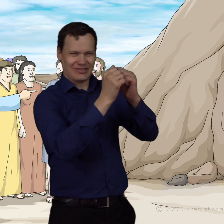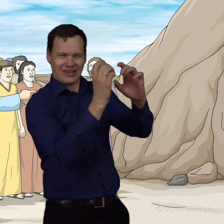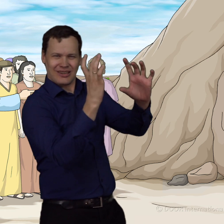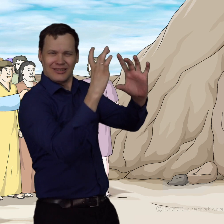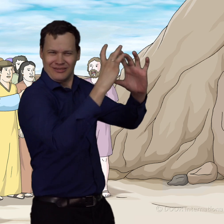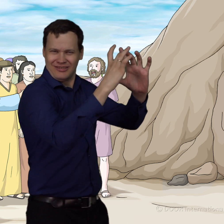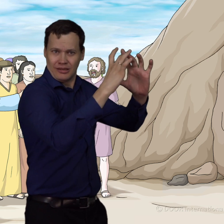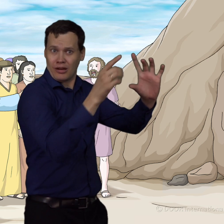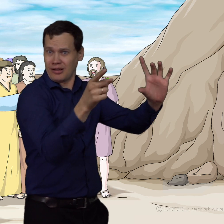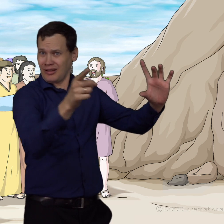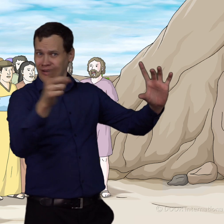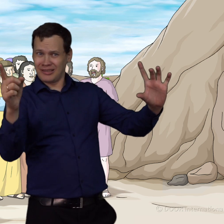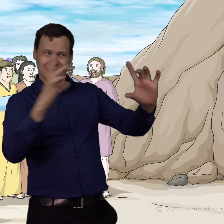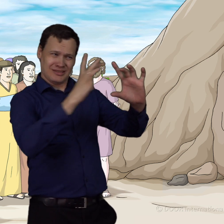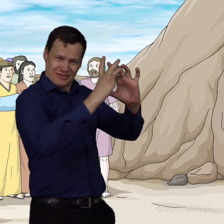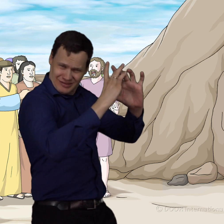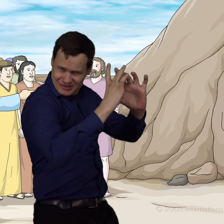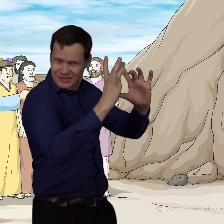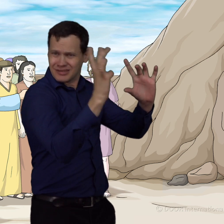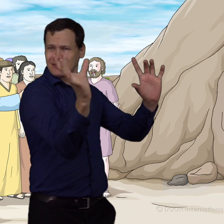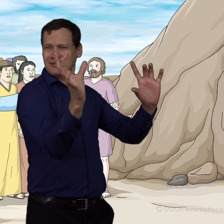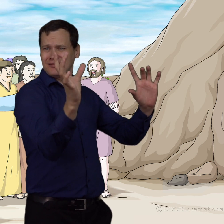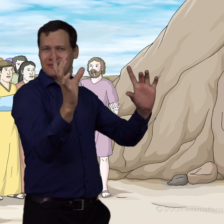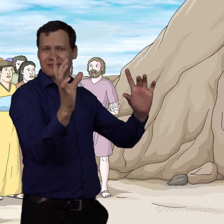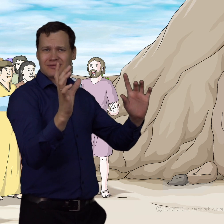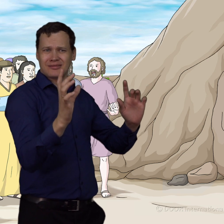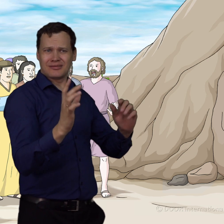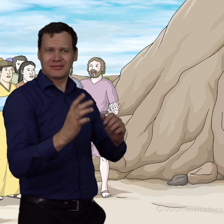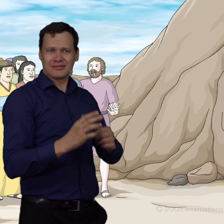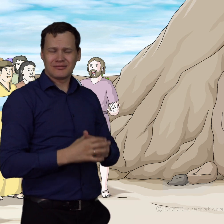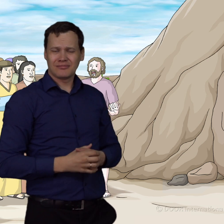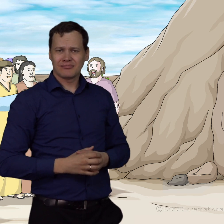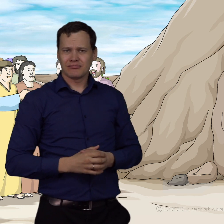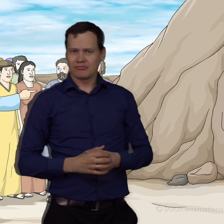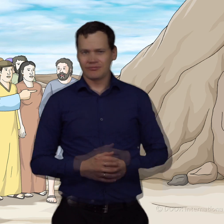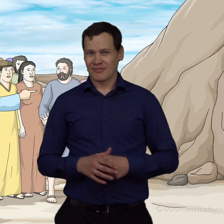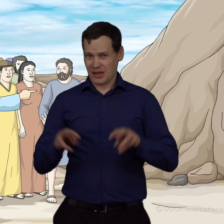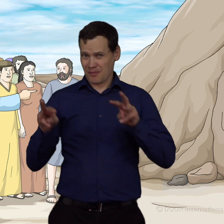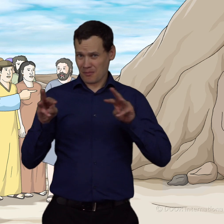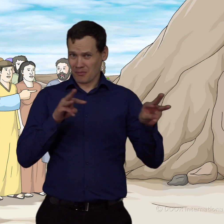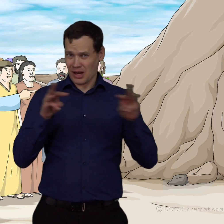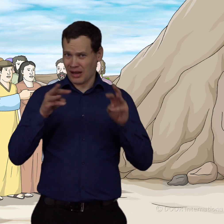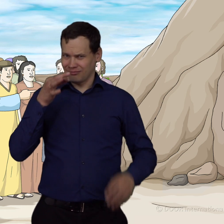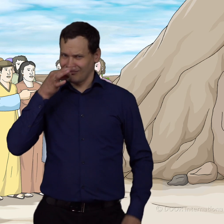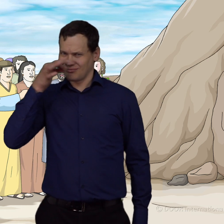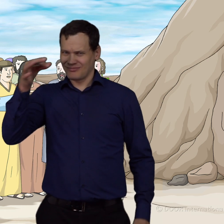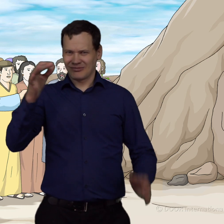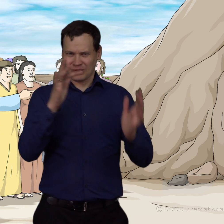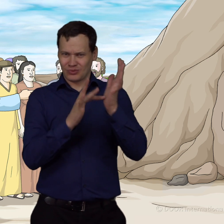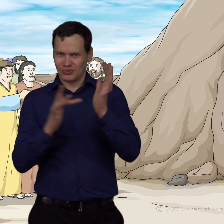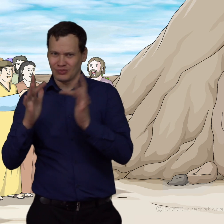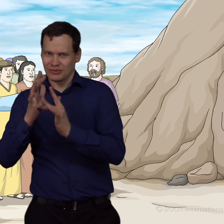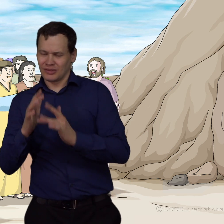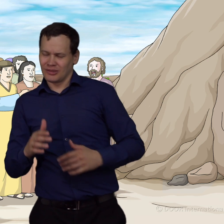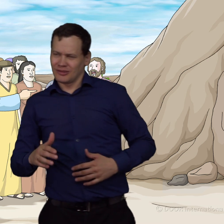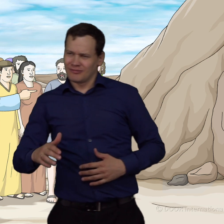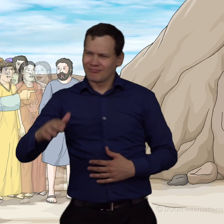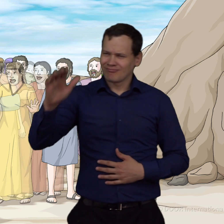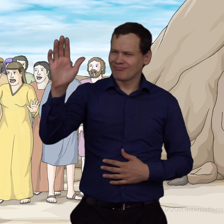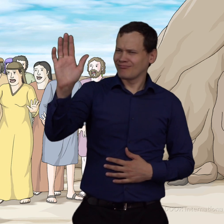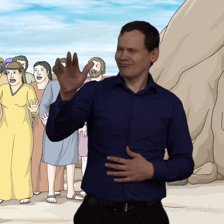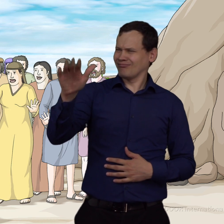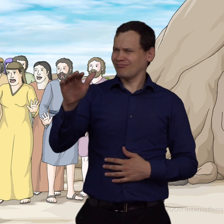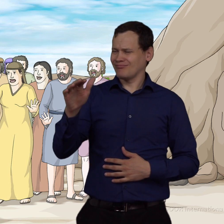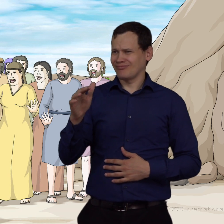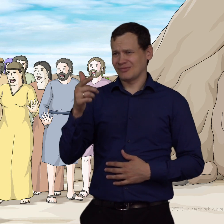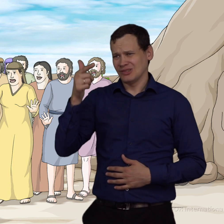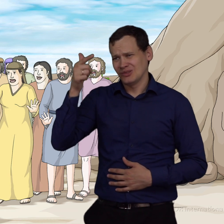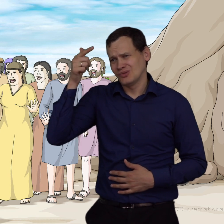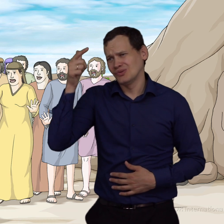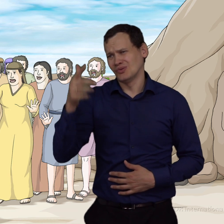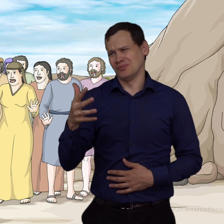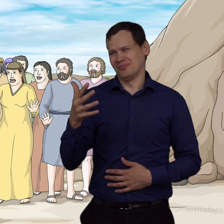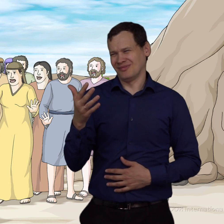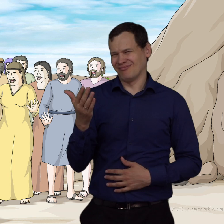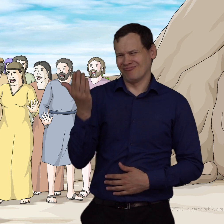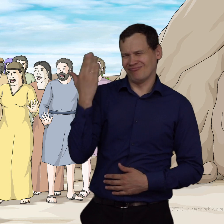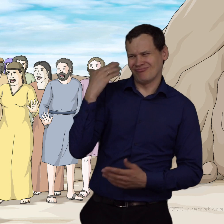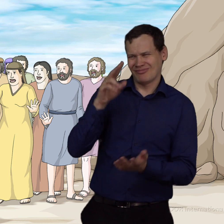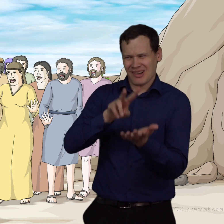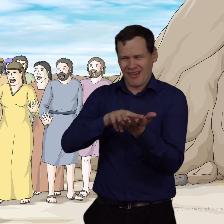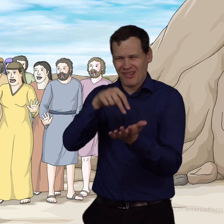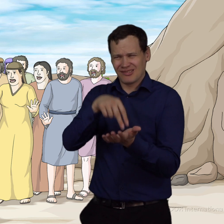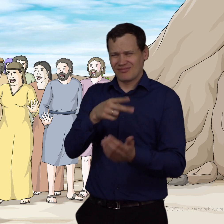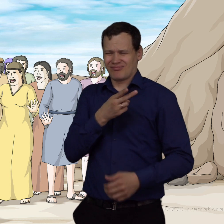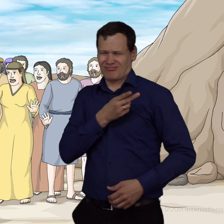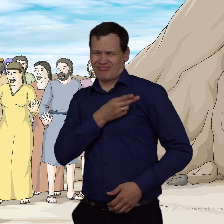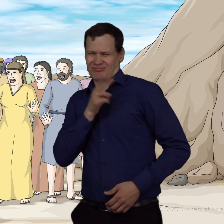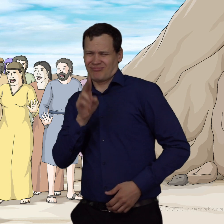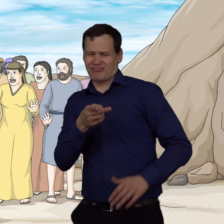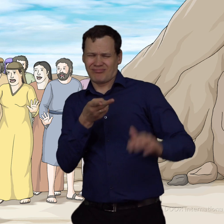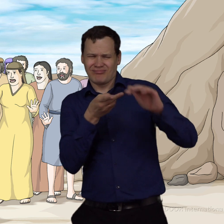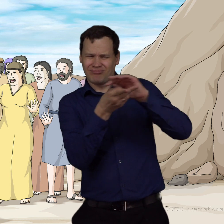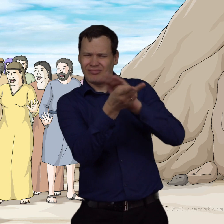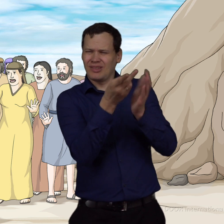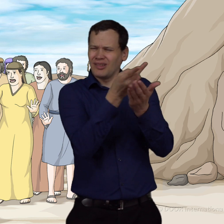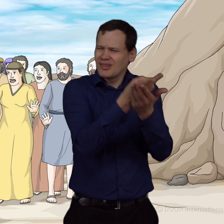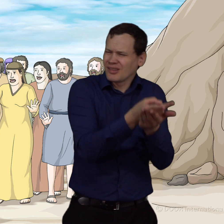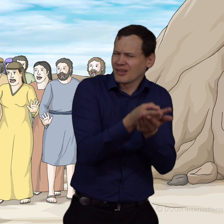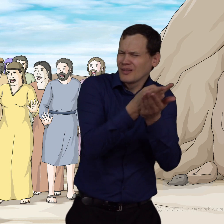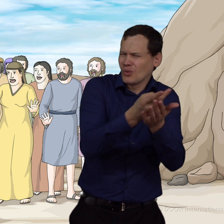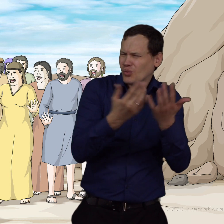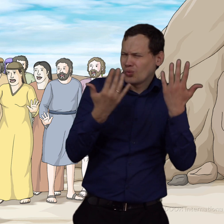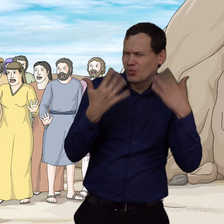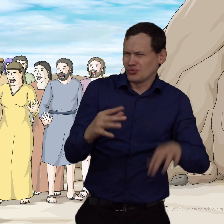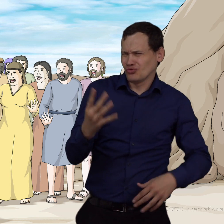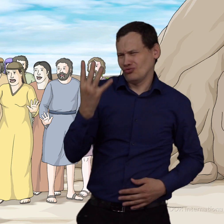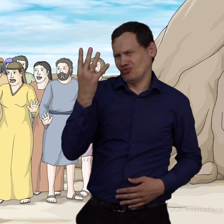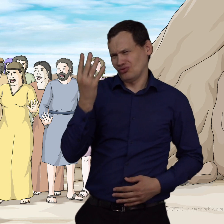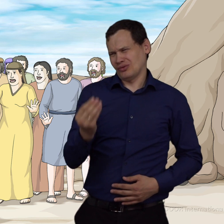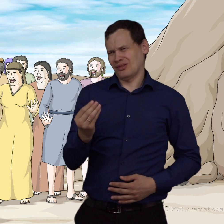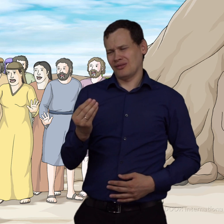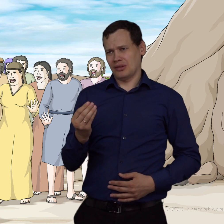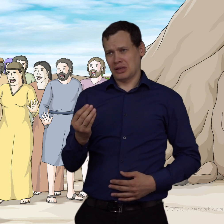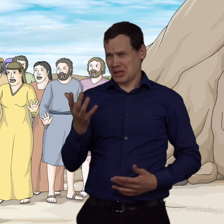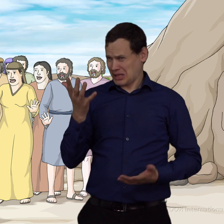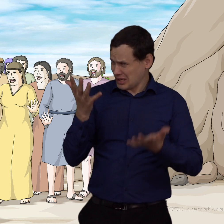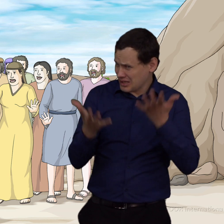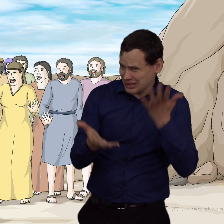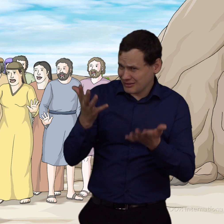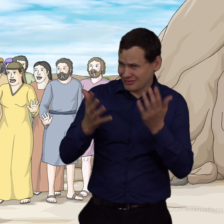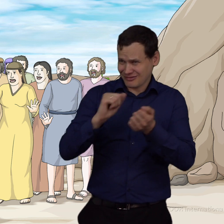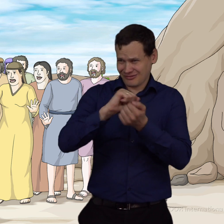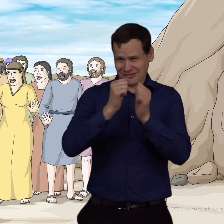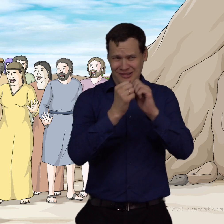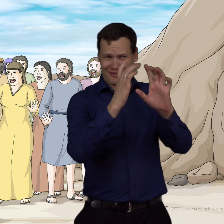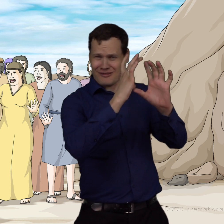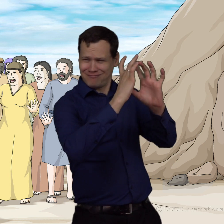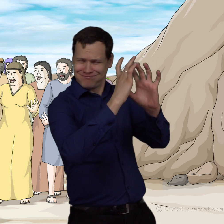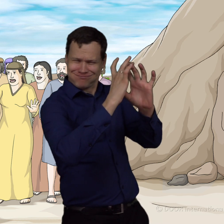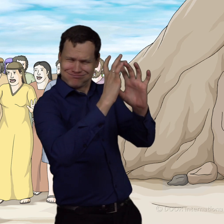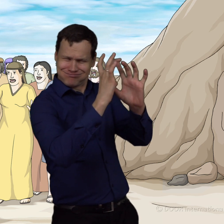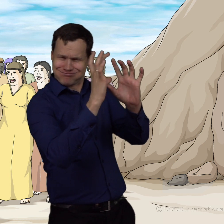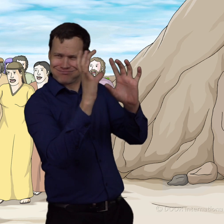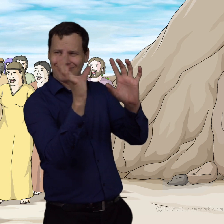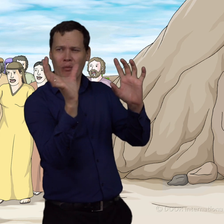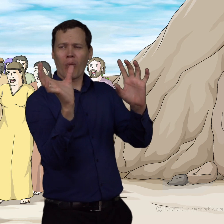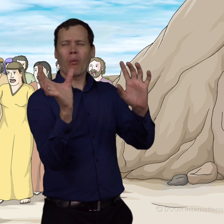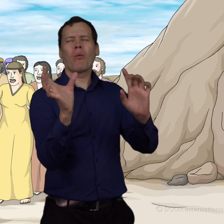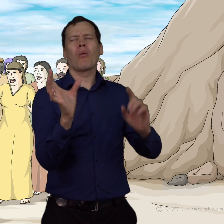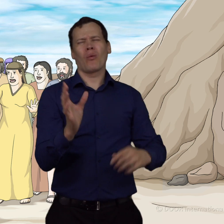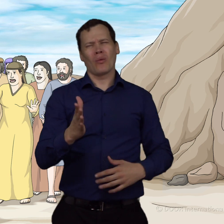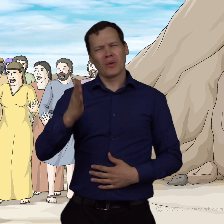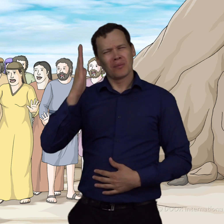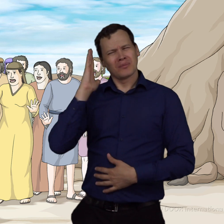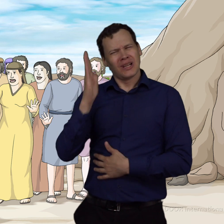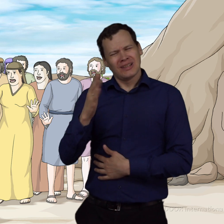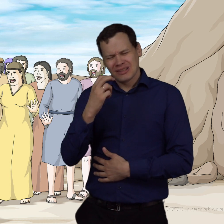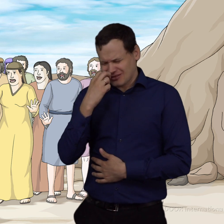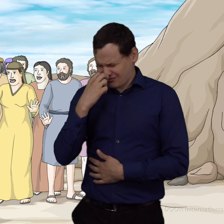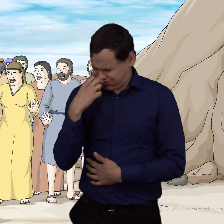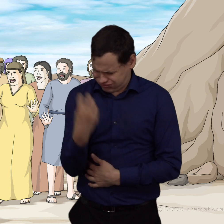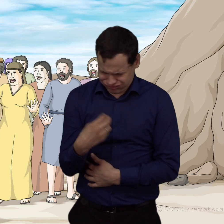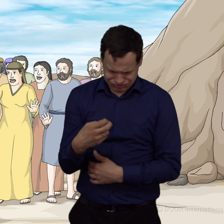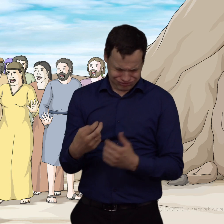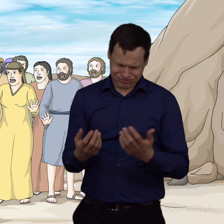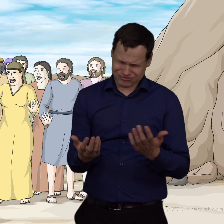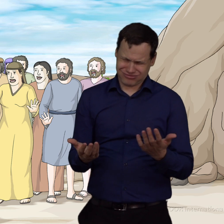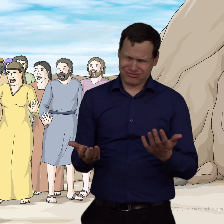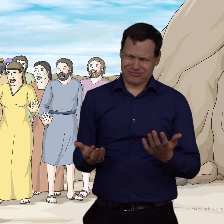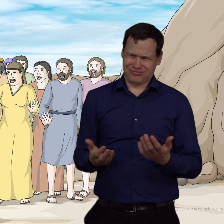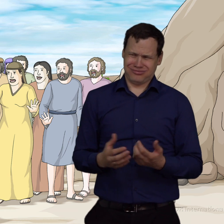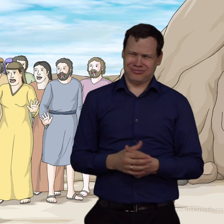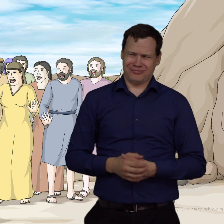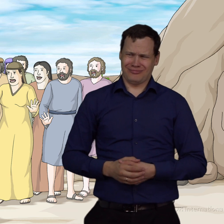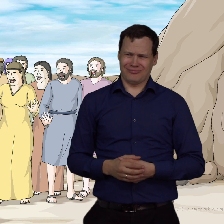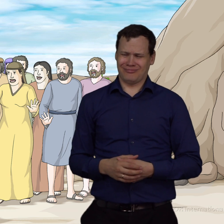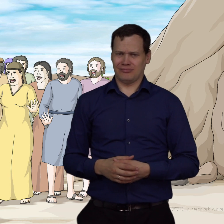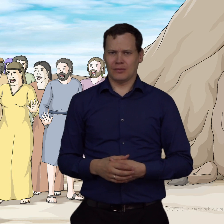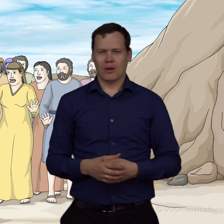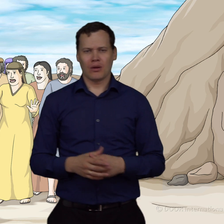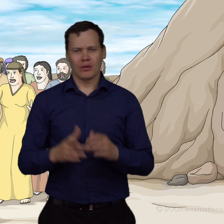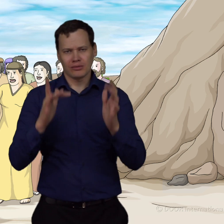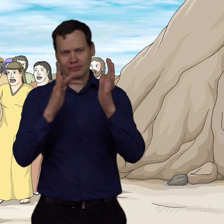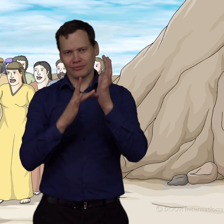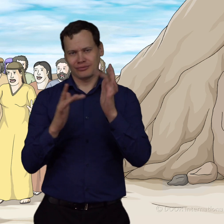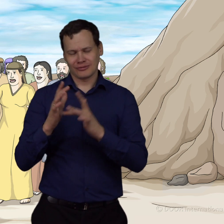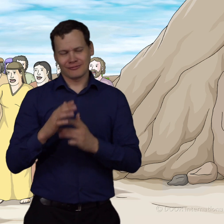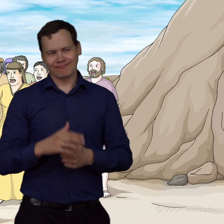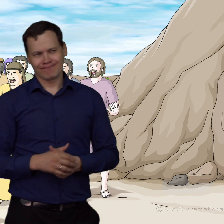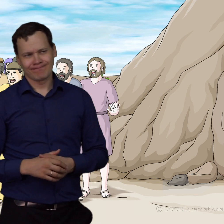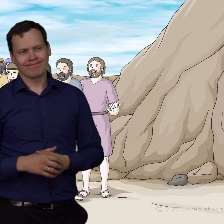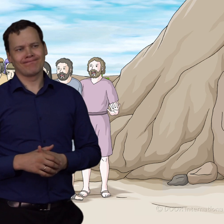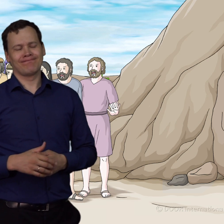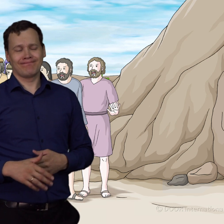“Take away the stone,” Jesus said. “Lord, by now he stinks,” said Martha, the sister of the dead man.